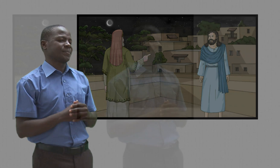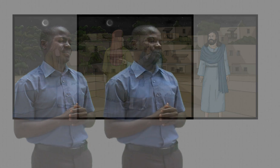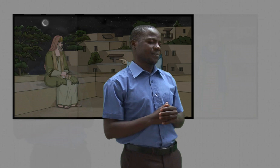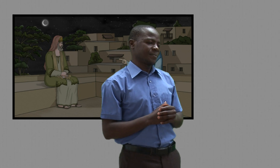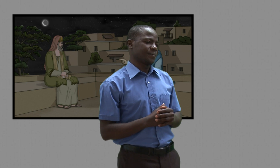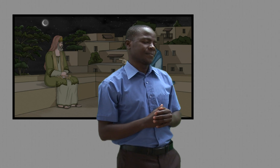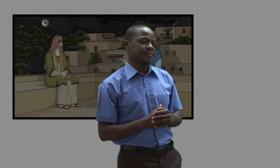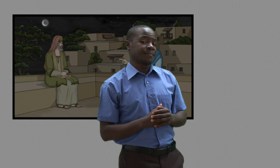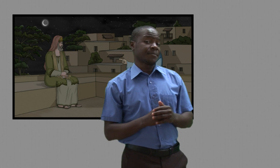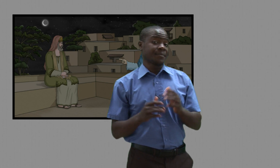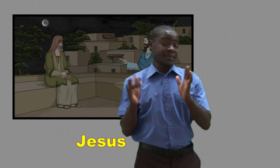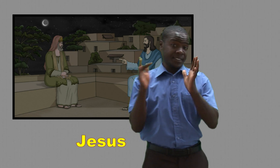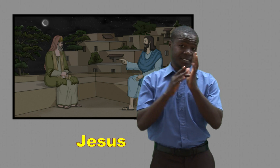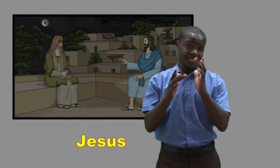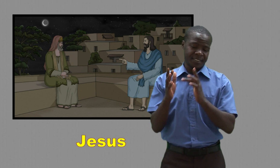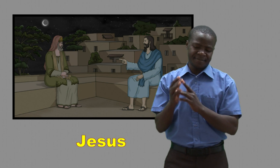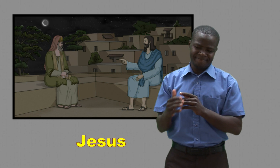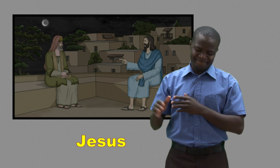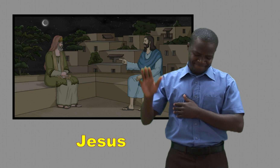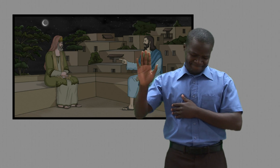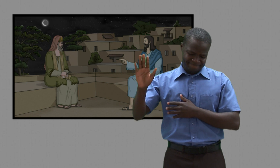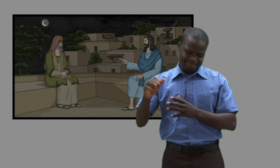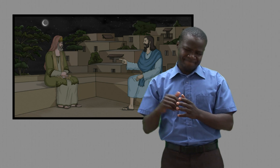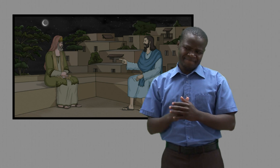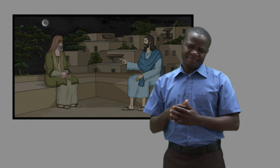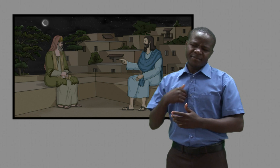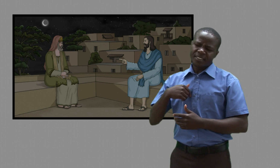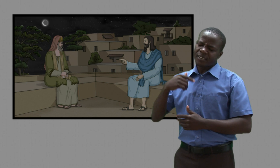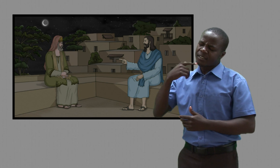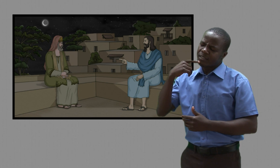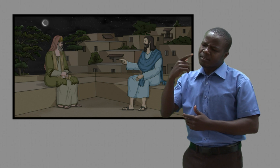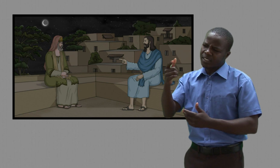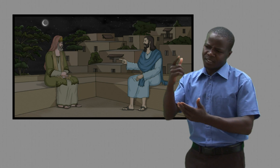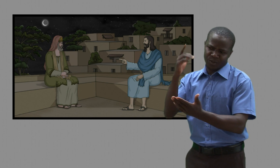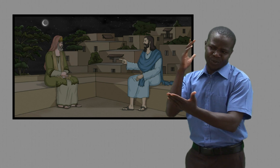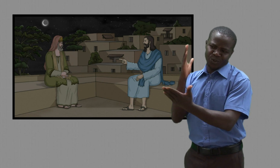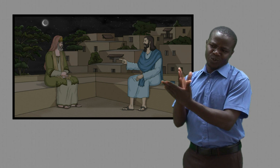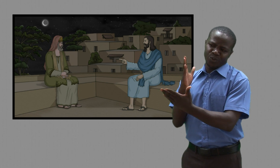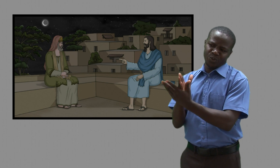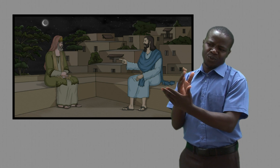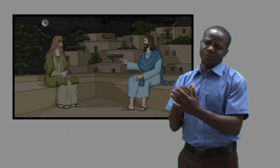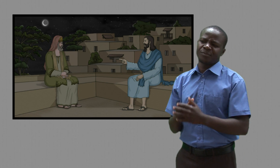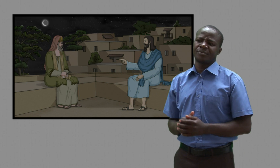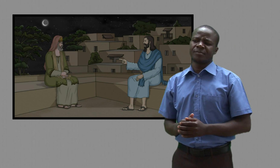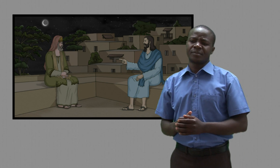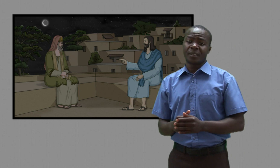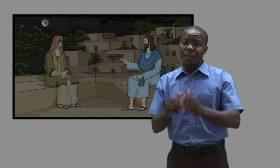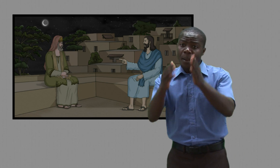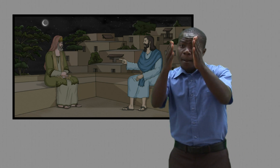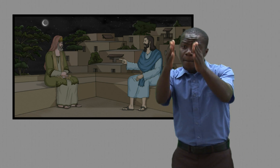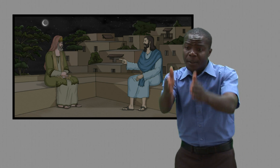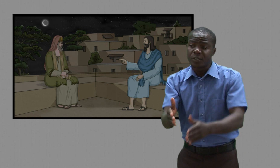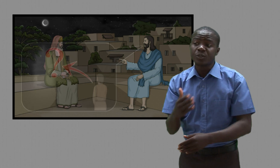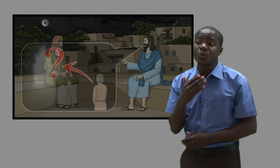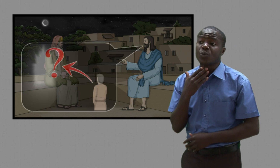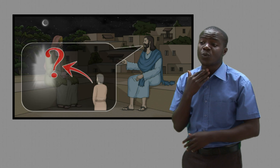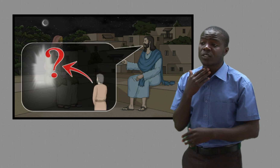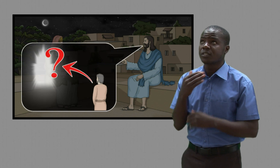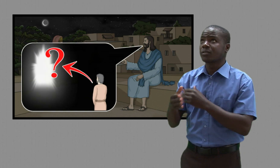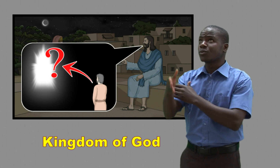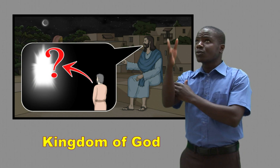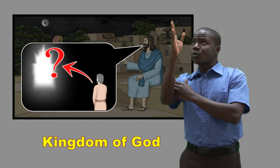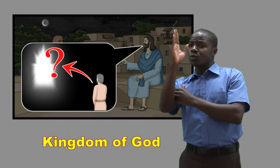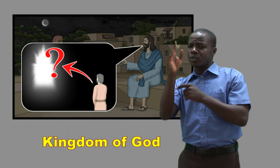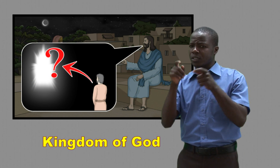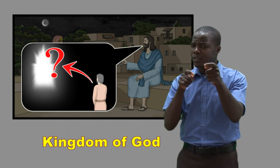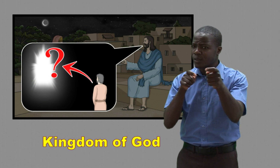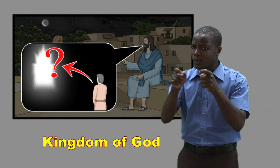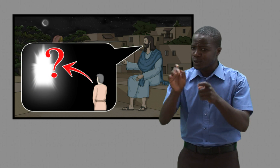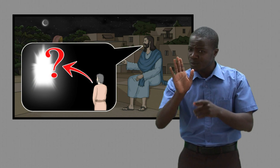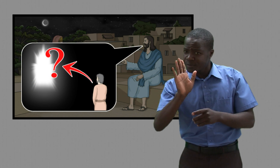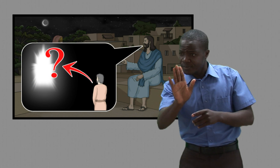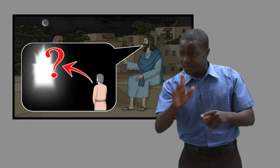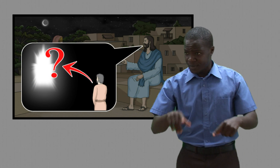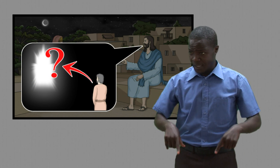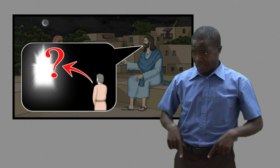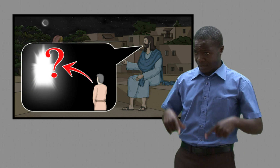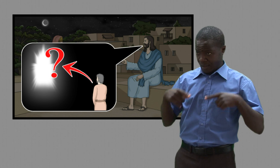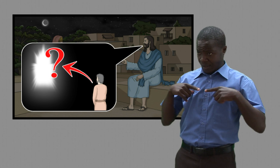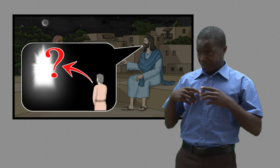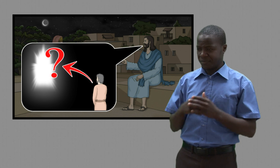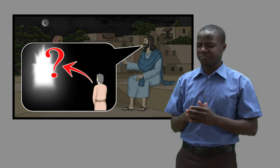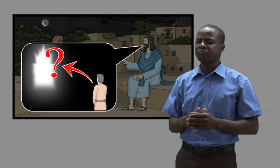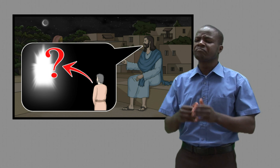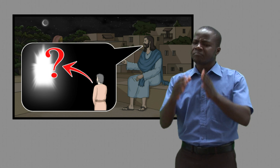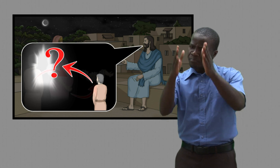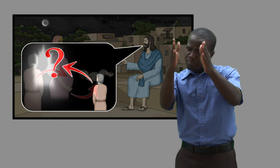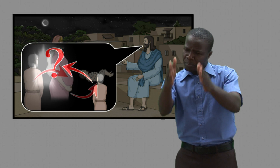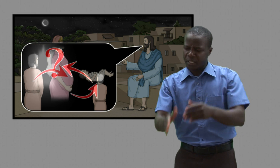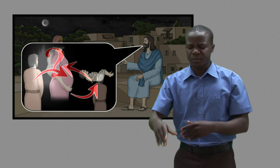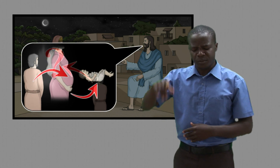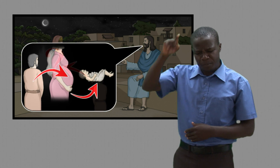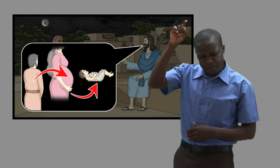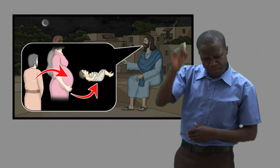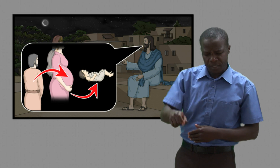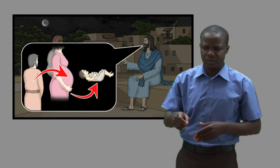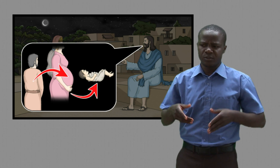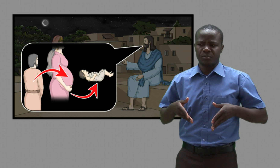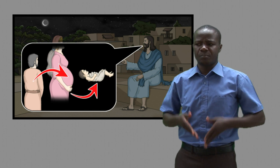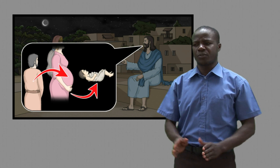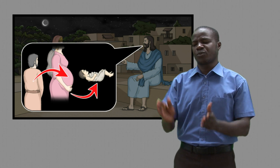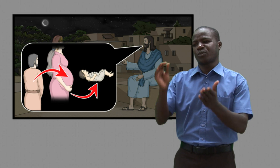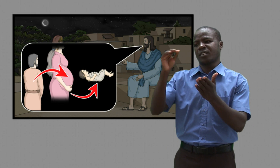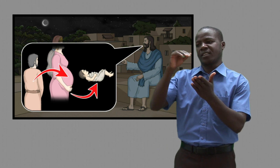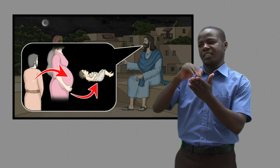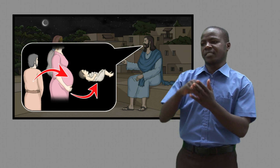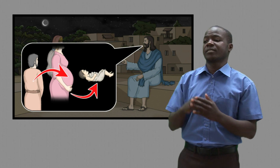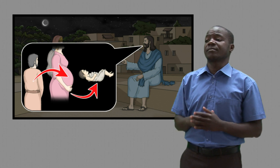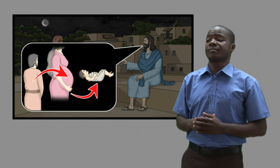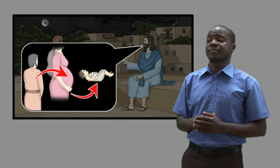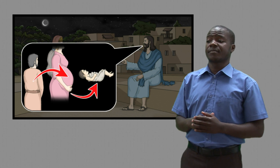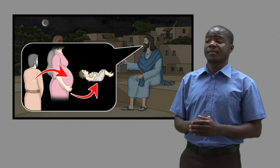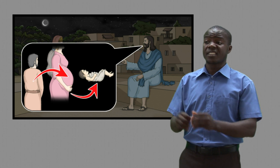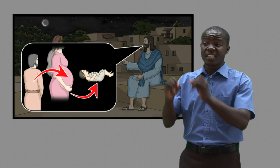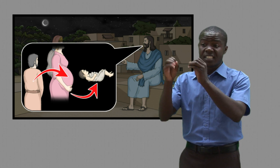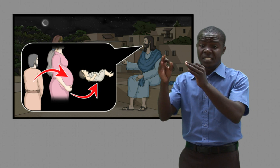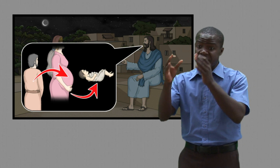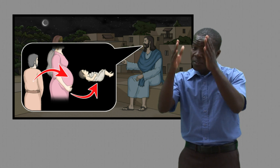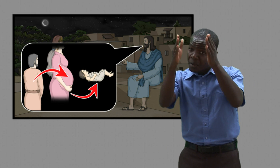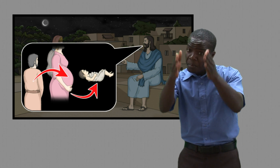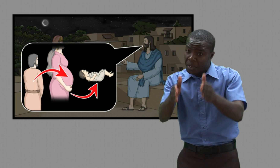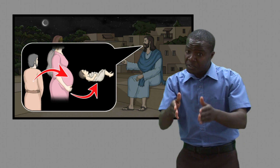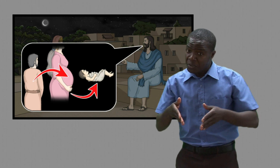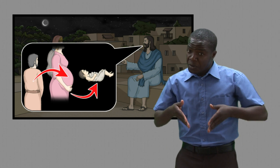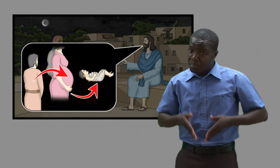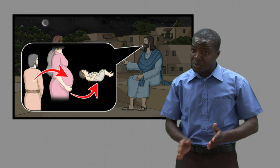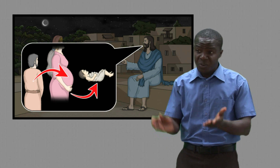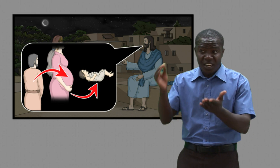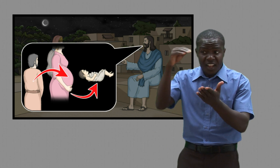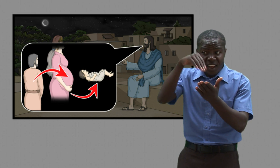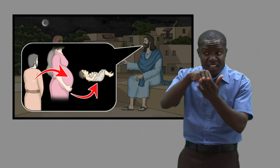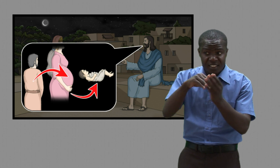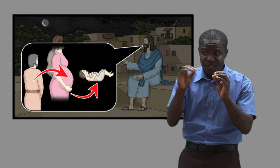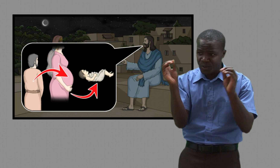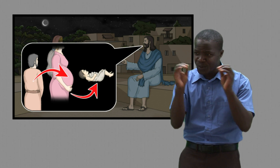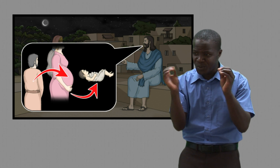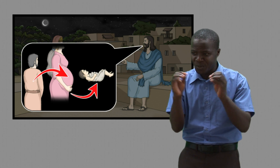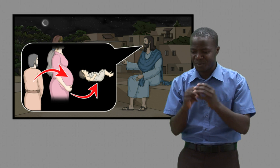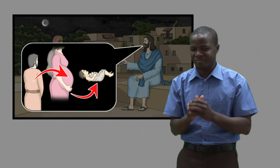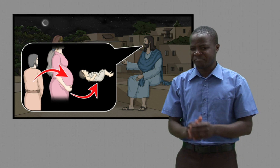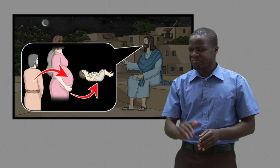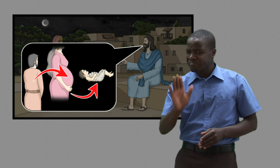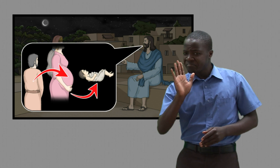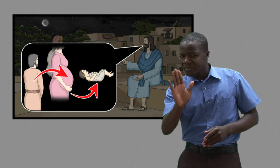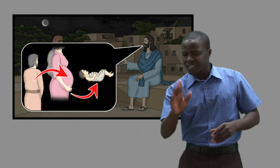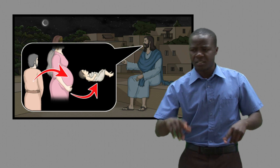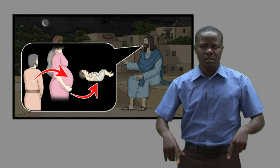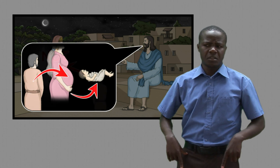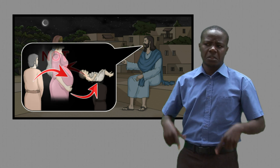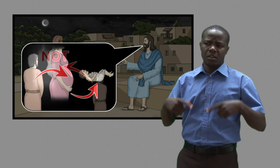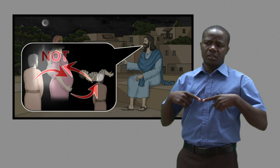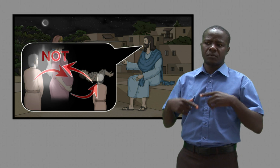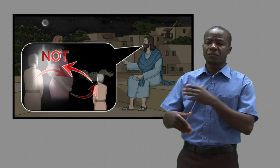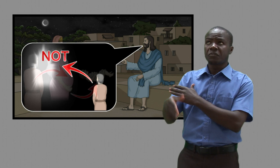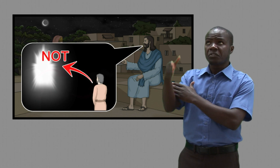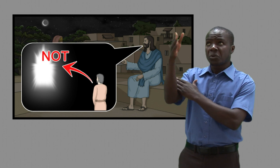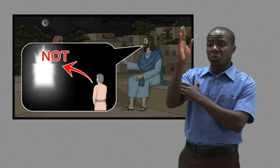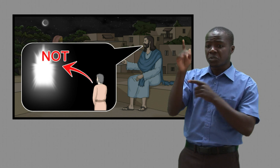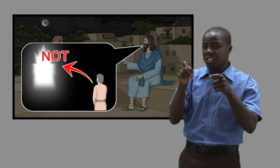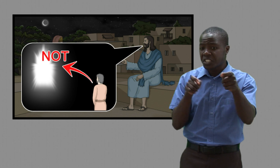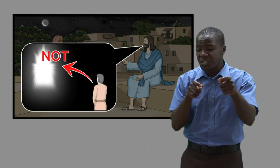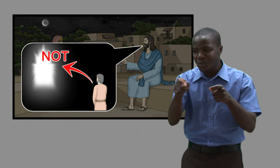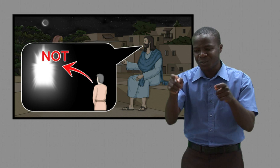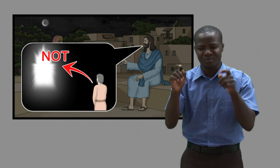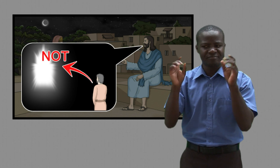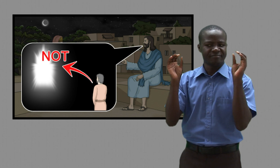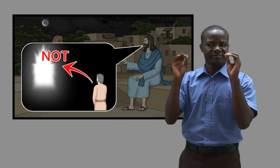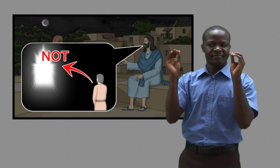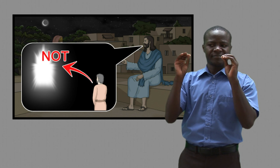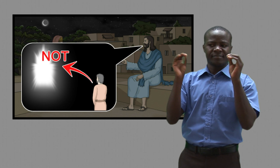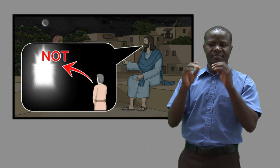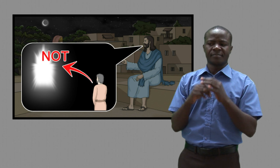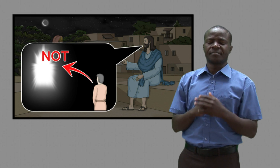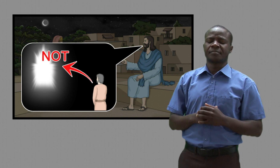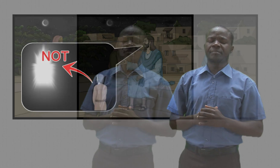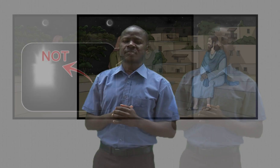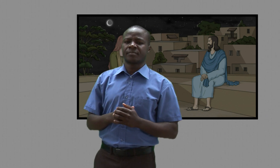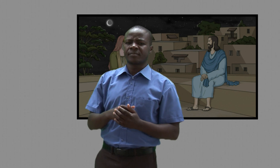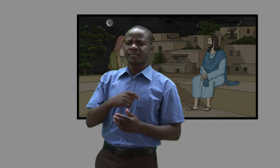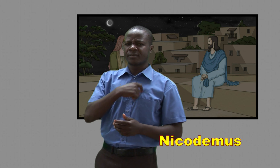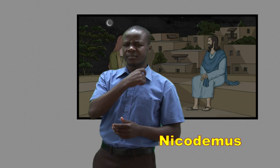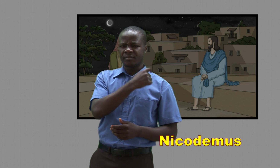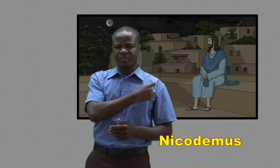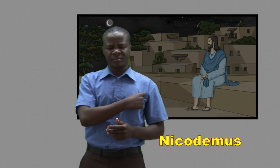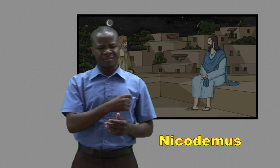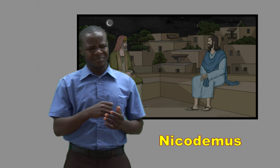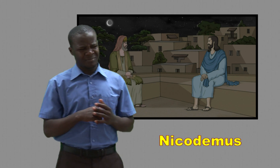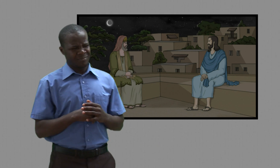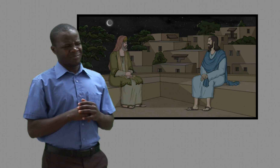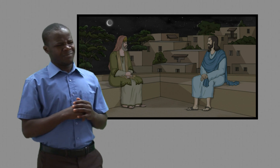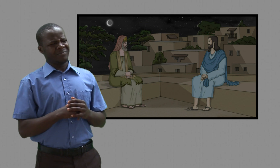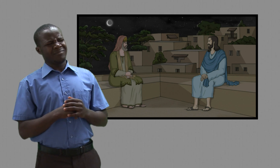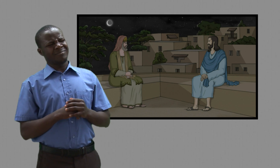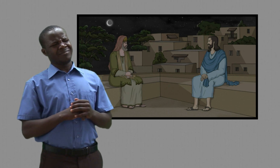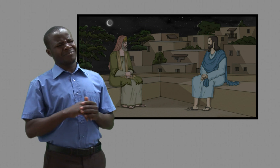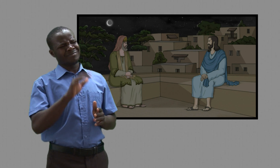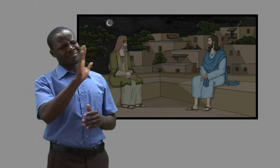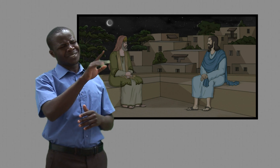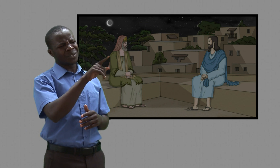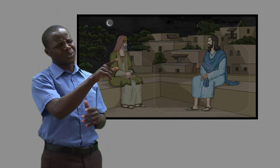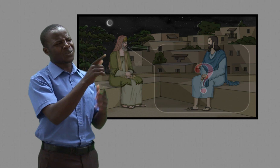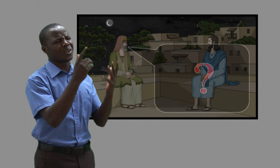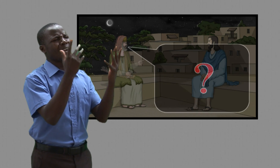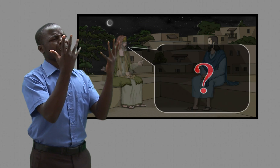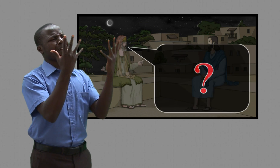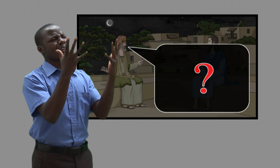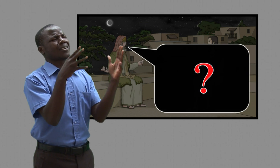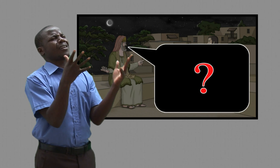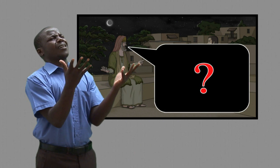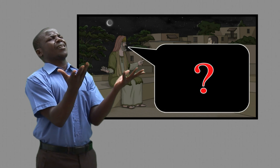Jesus replied, “Truly, truly, I tell you, no one can see the kingdom of God unless he is born again.”